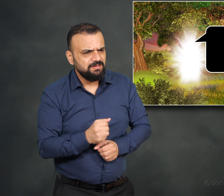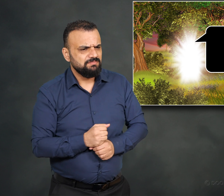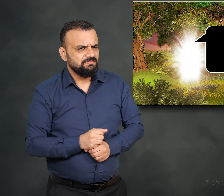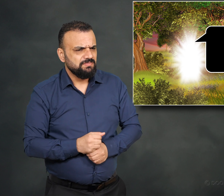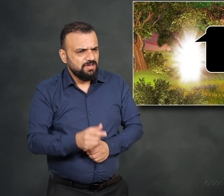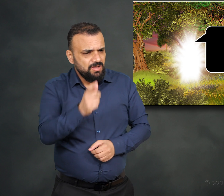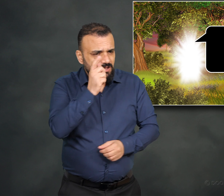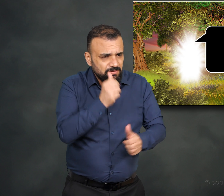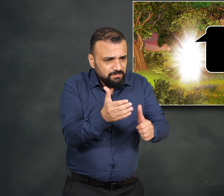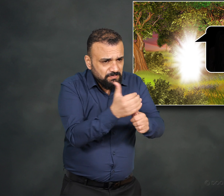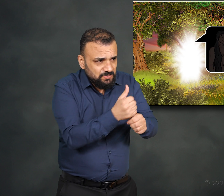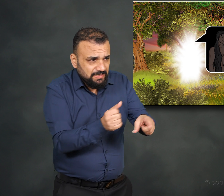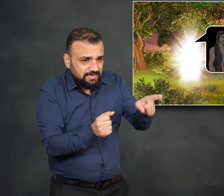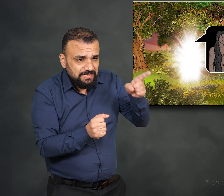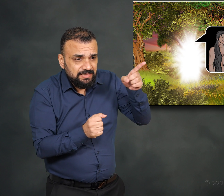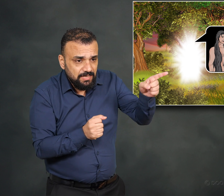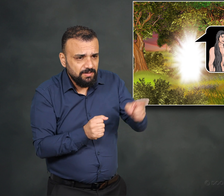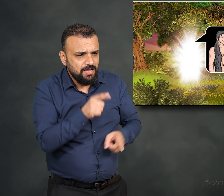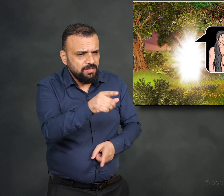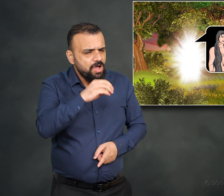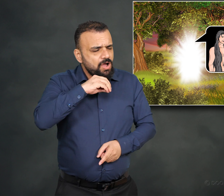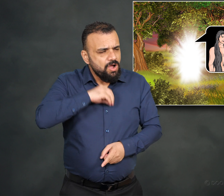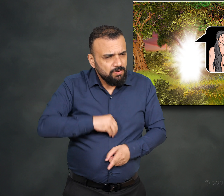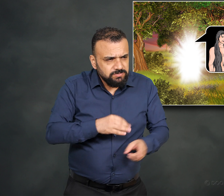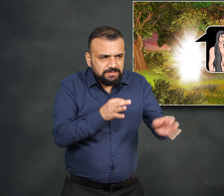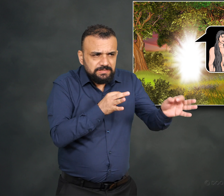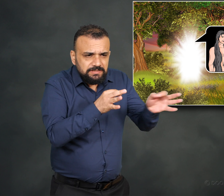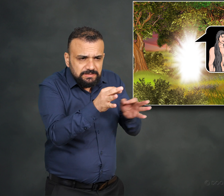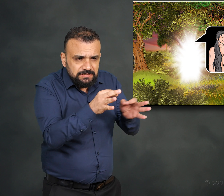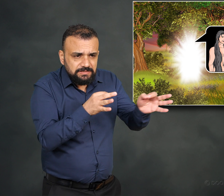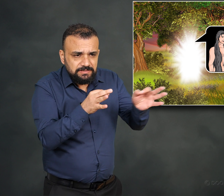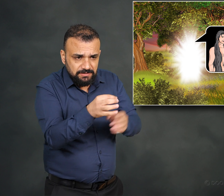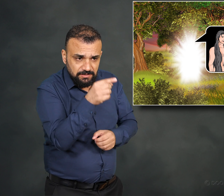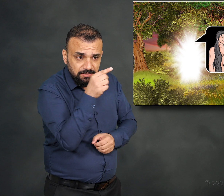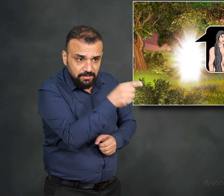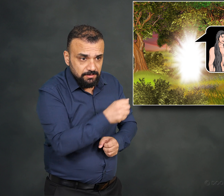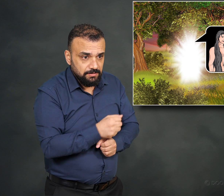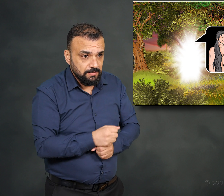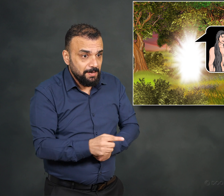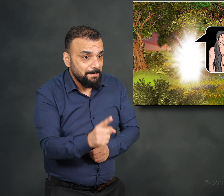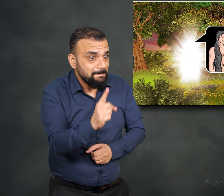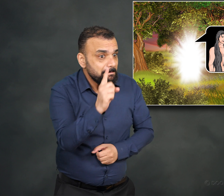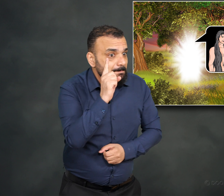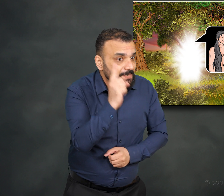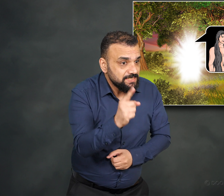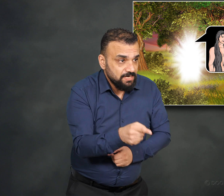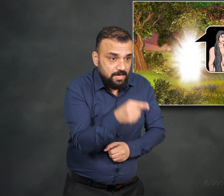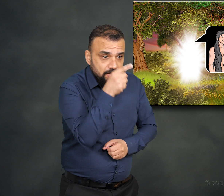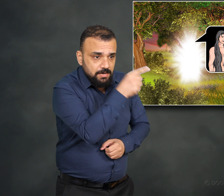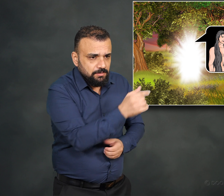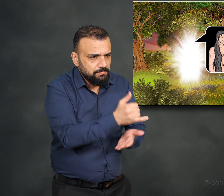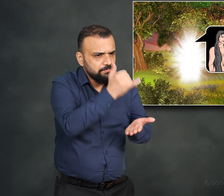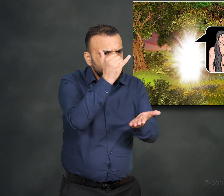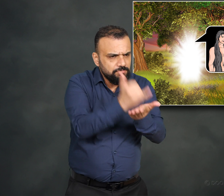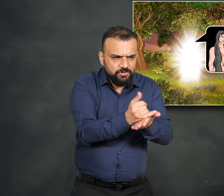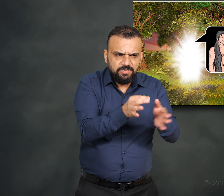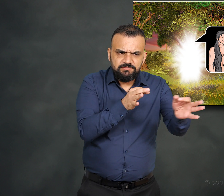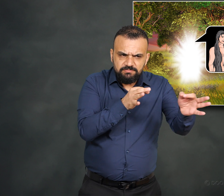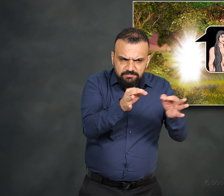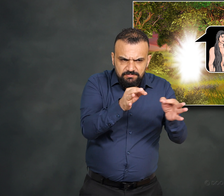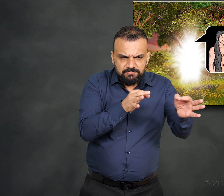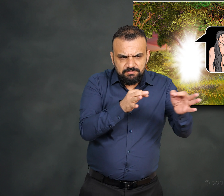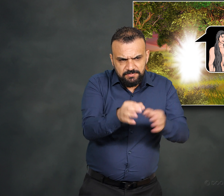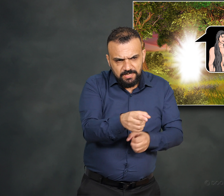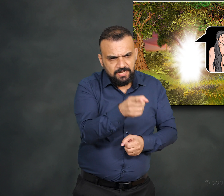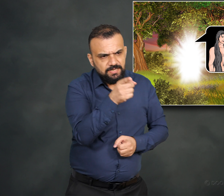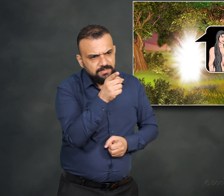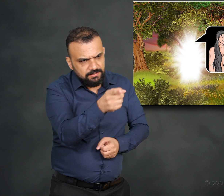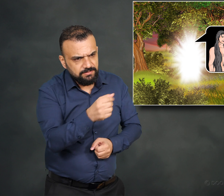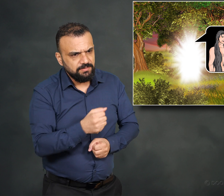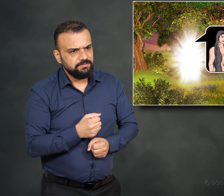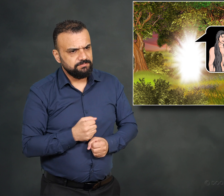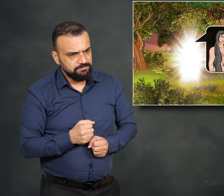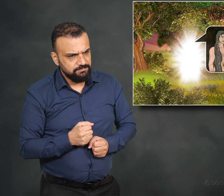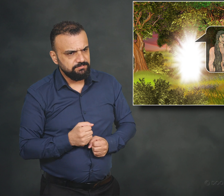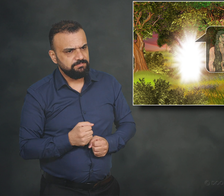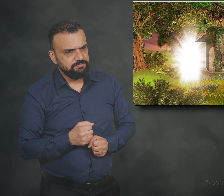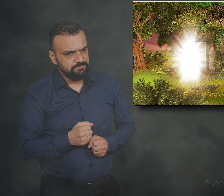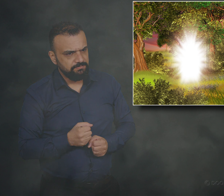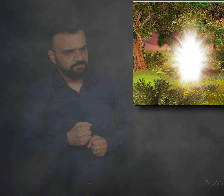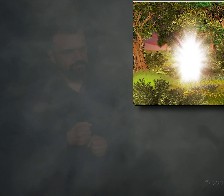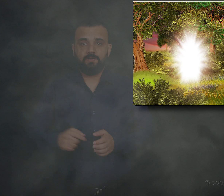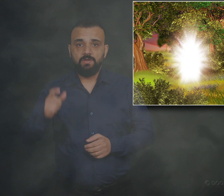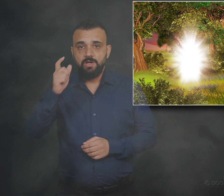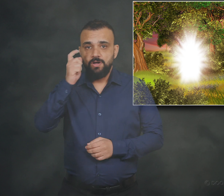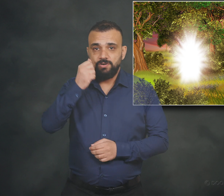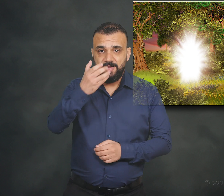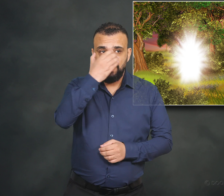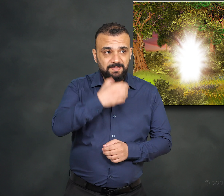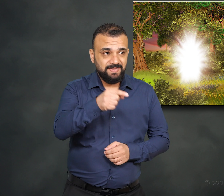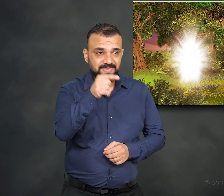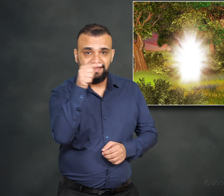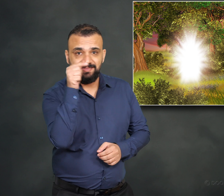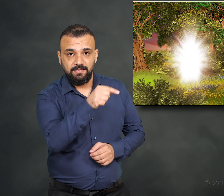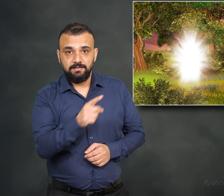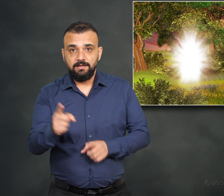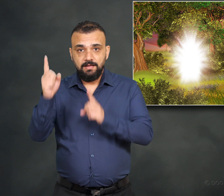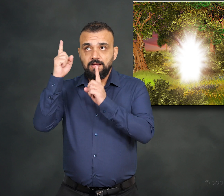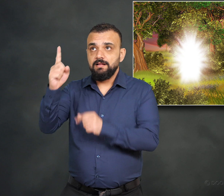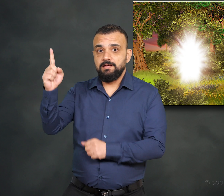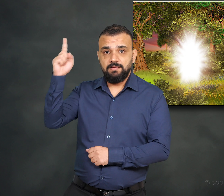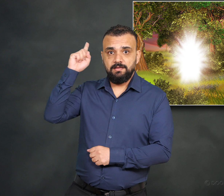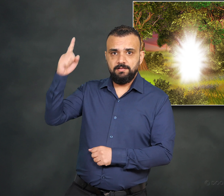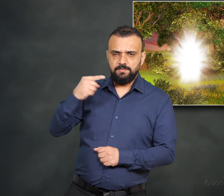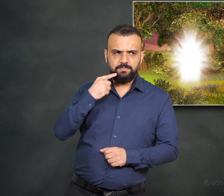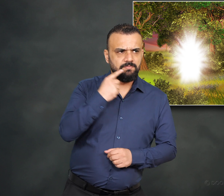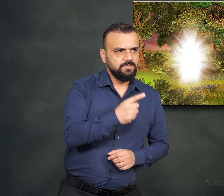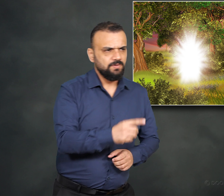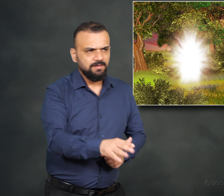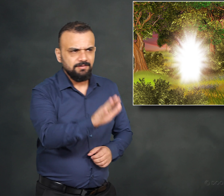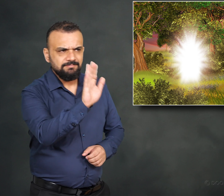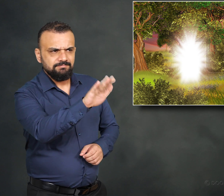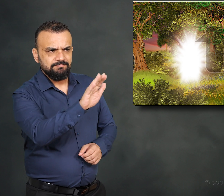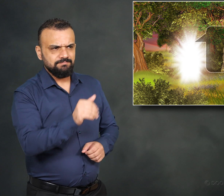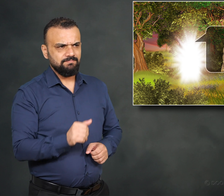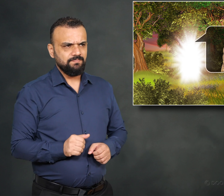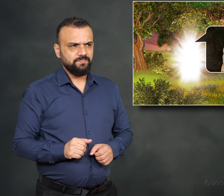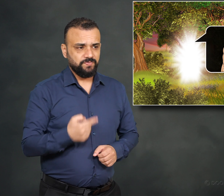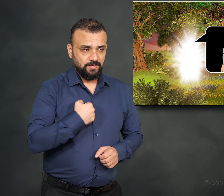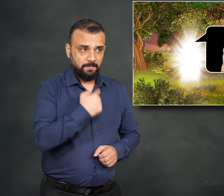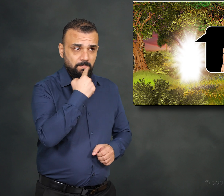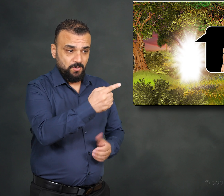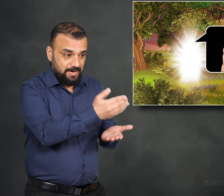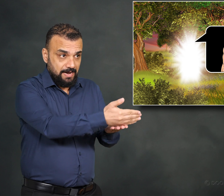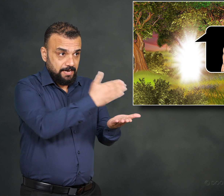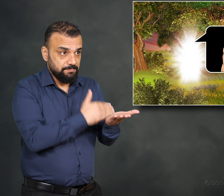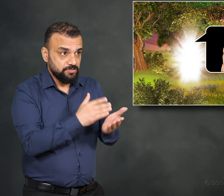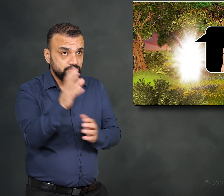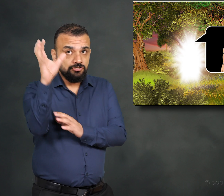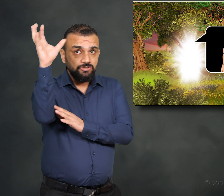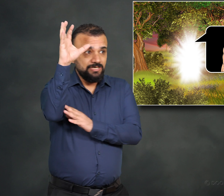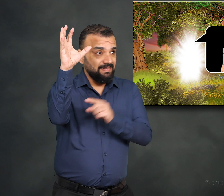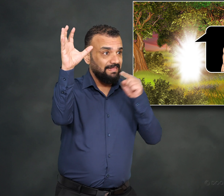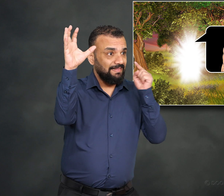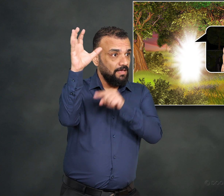Your desire will be for your husband, and he will rule over you.”